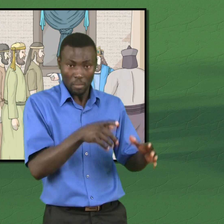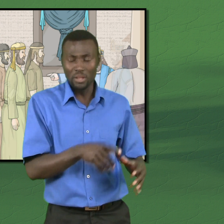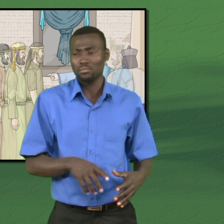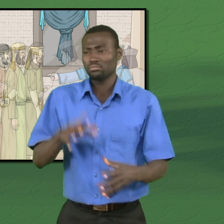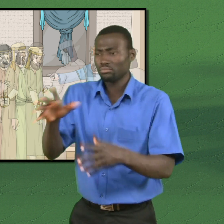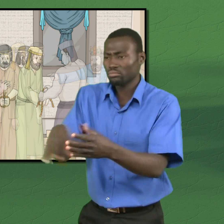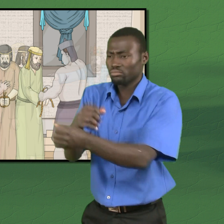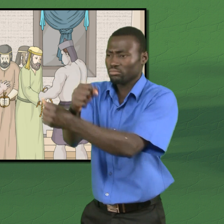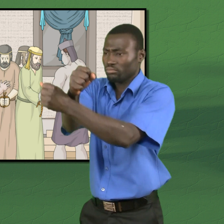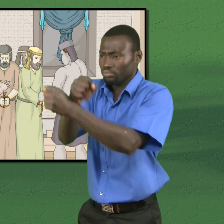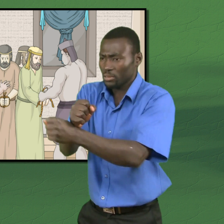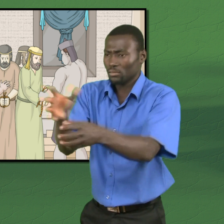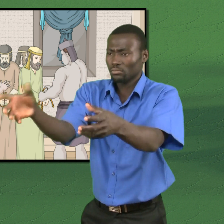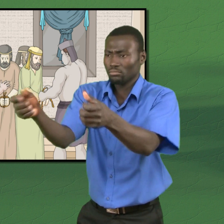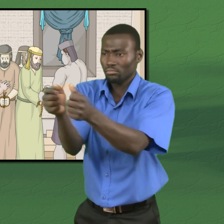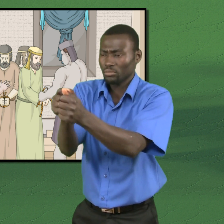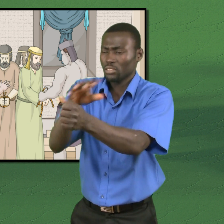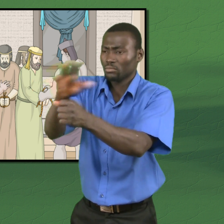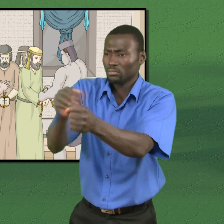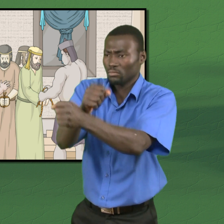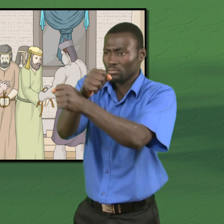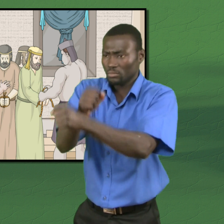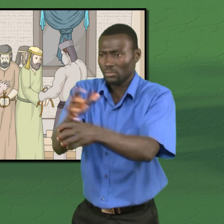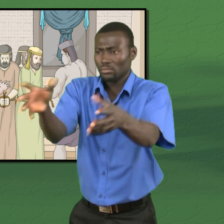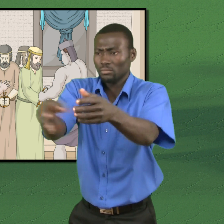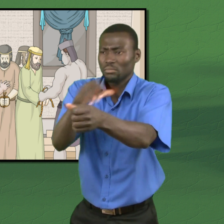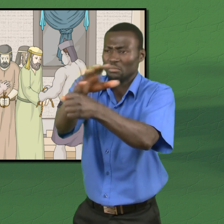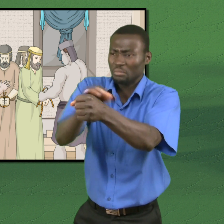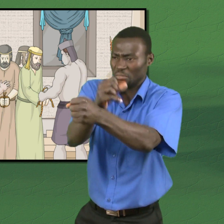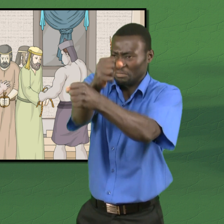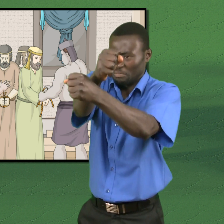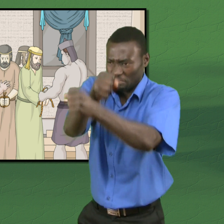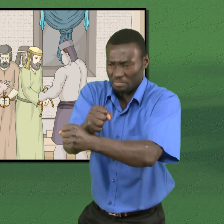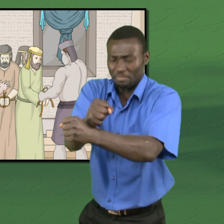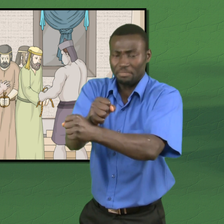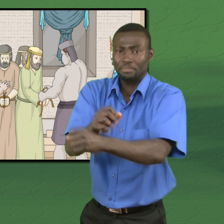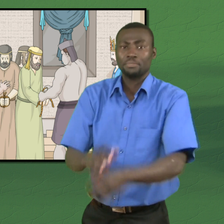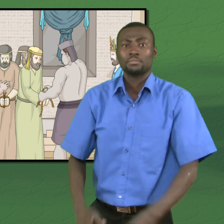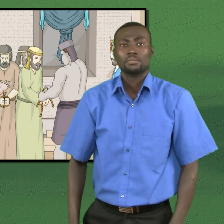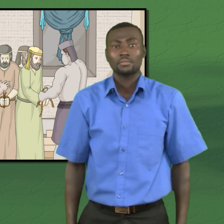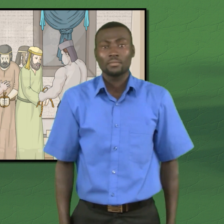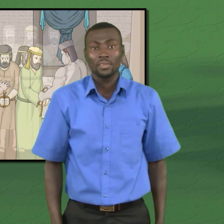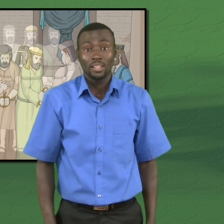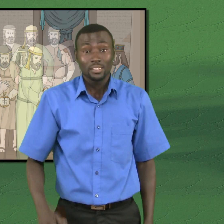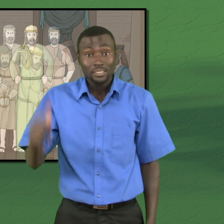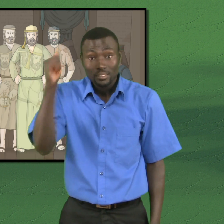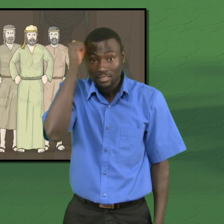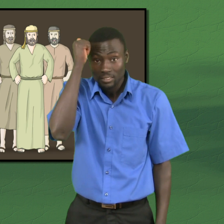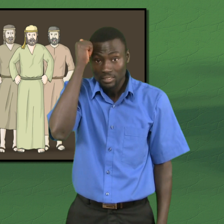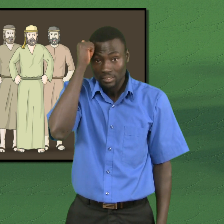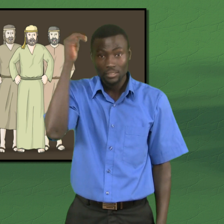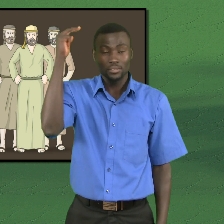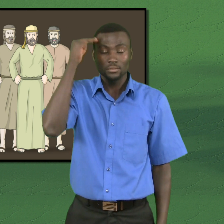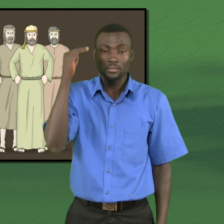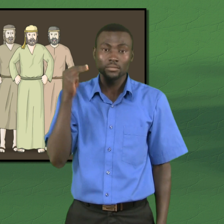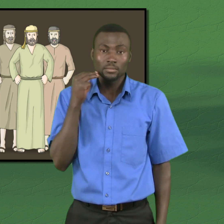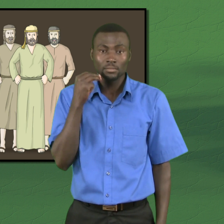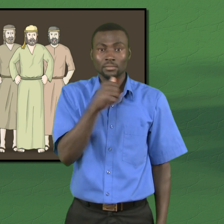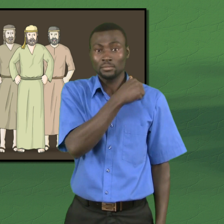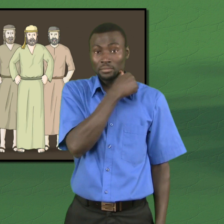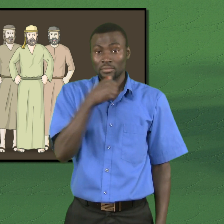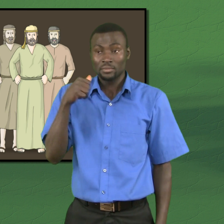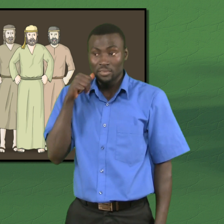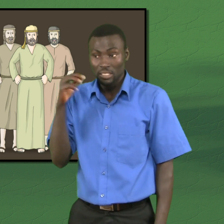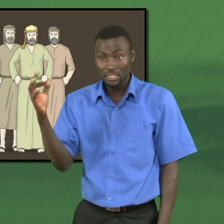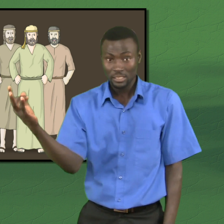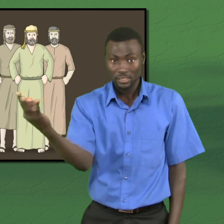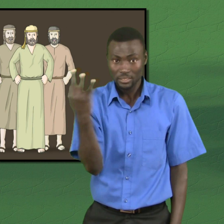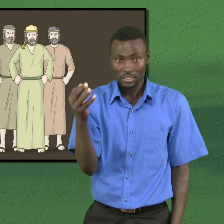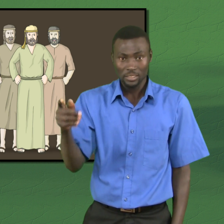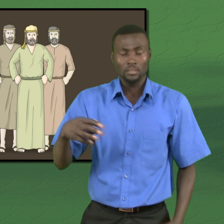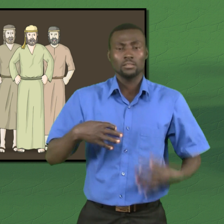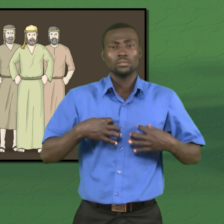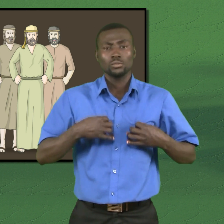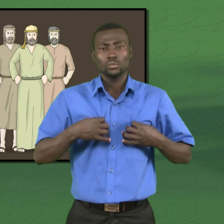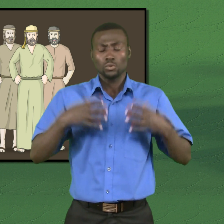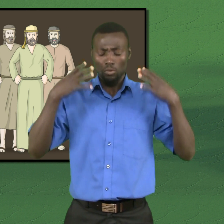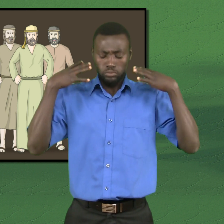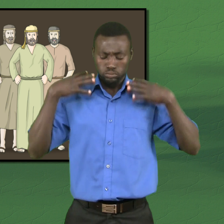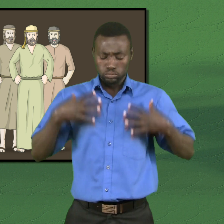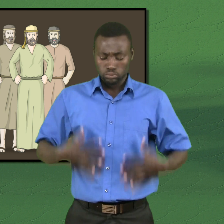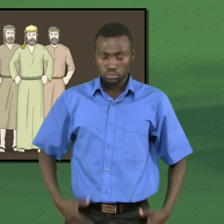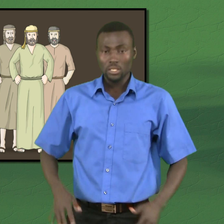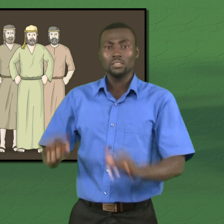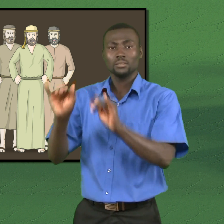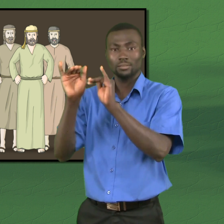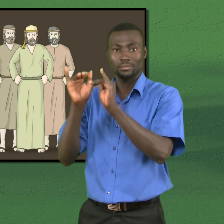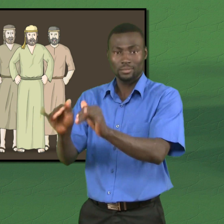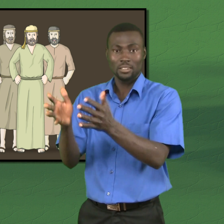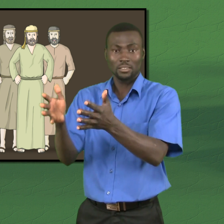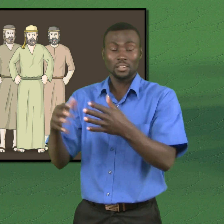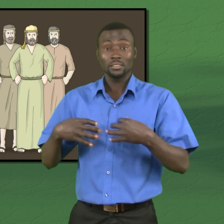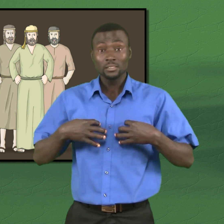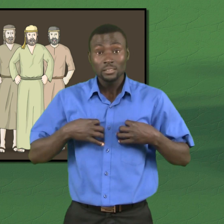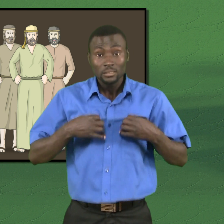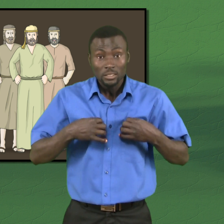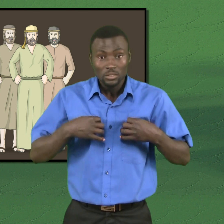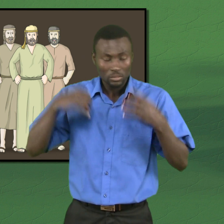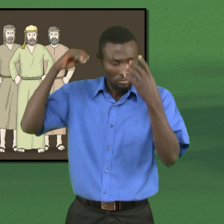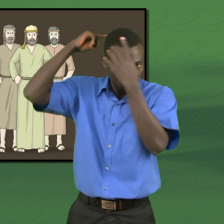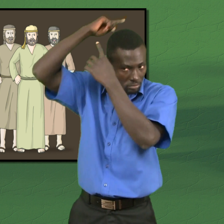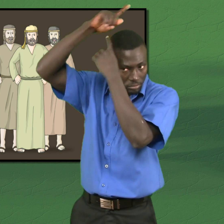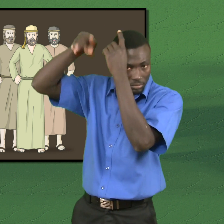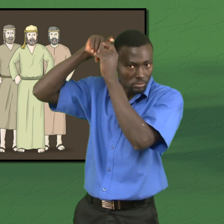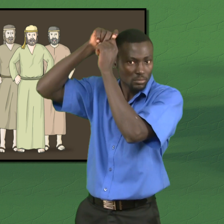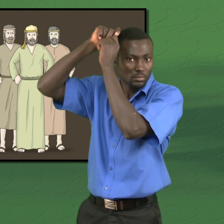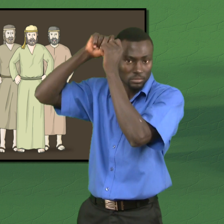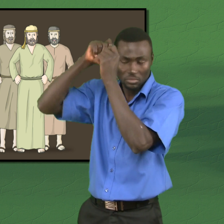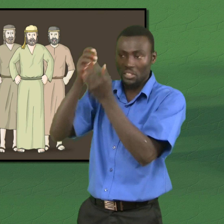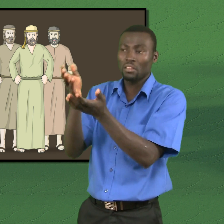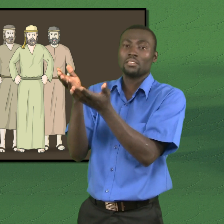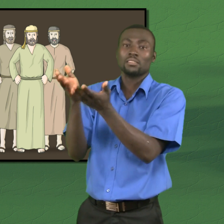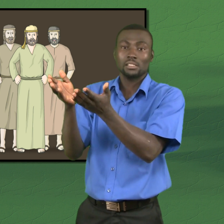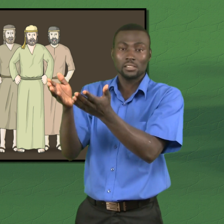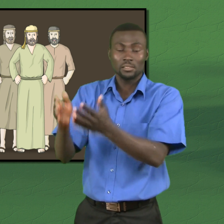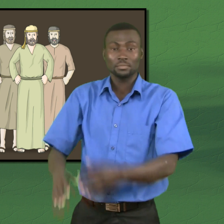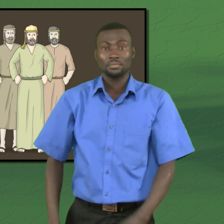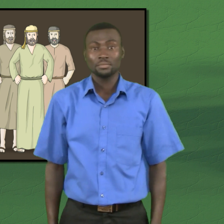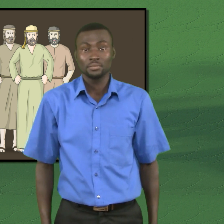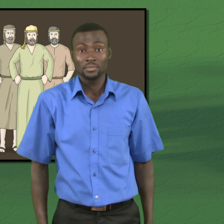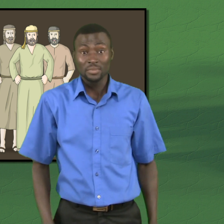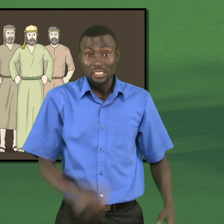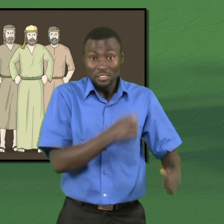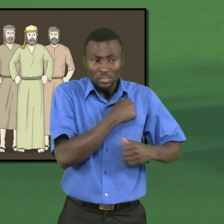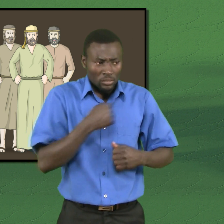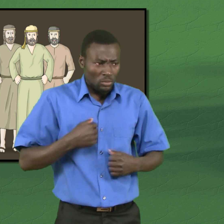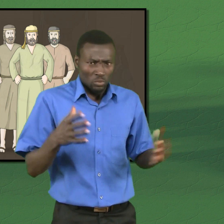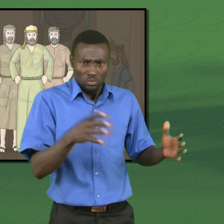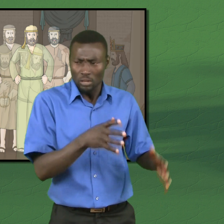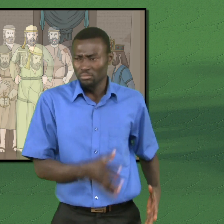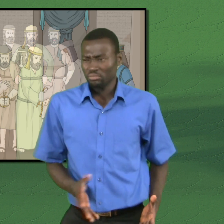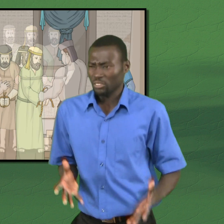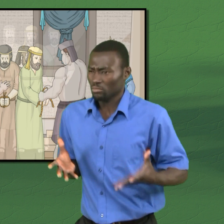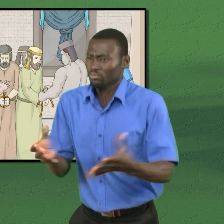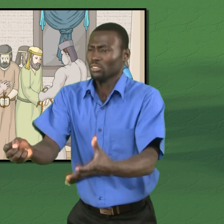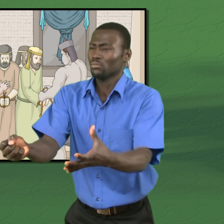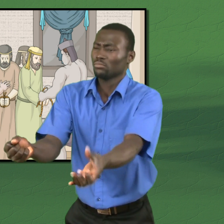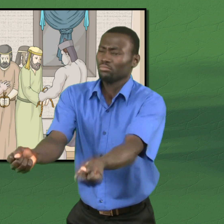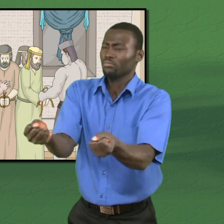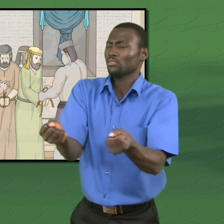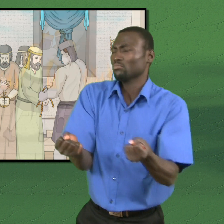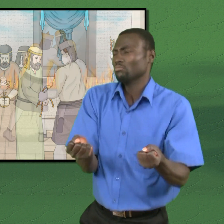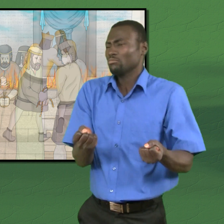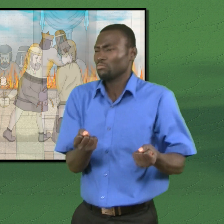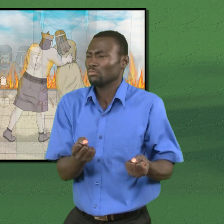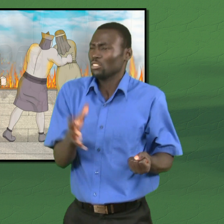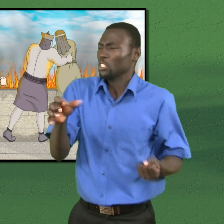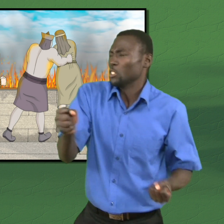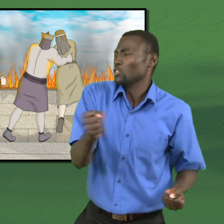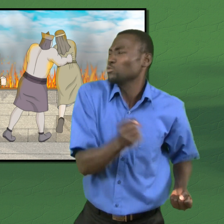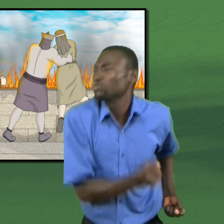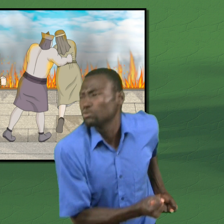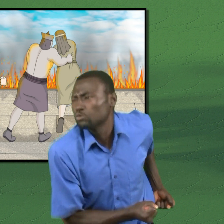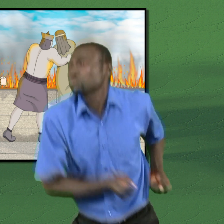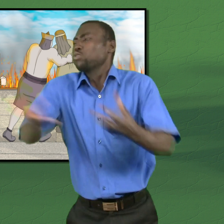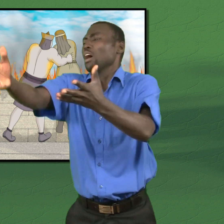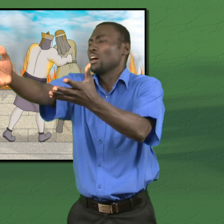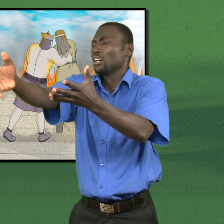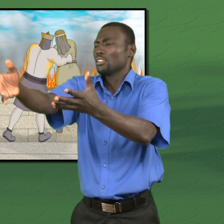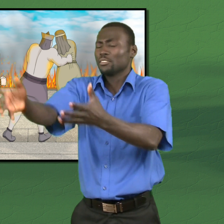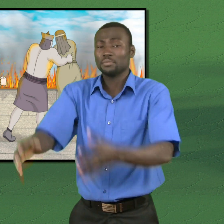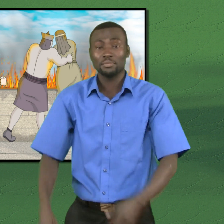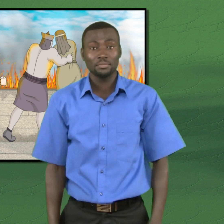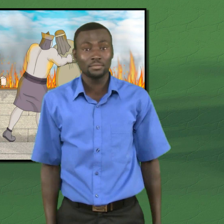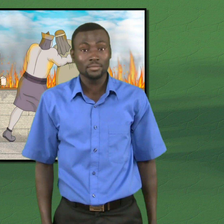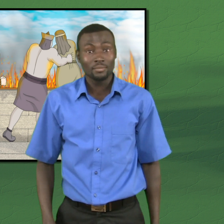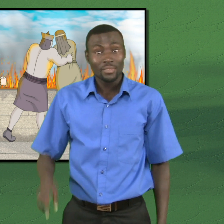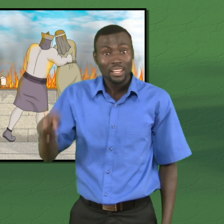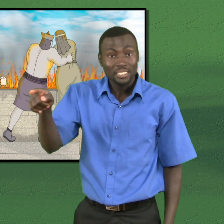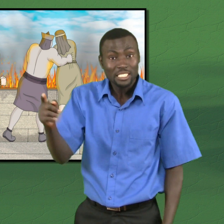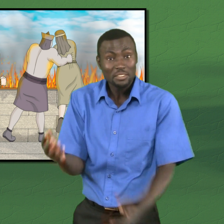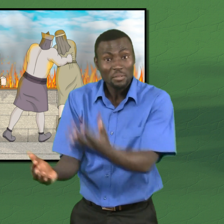So they were tied up, wearing robes, trousers, turbans, and other clothes, and they were thrown into the blazing fiery furnace.